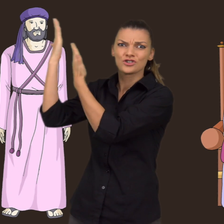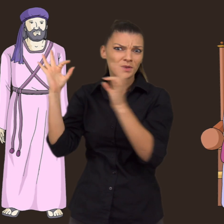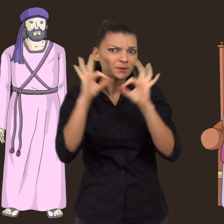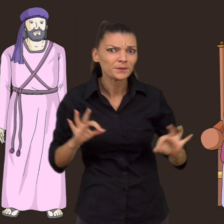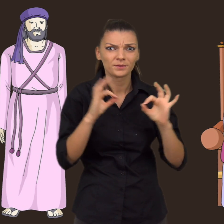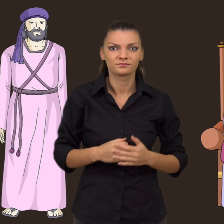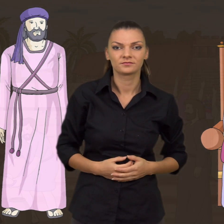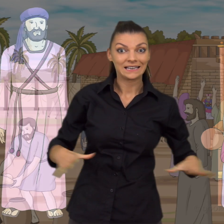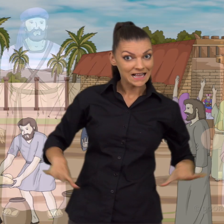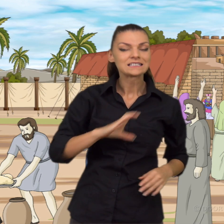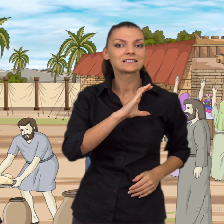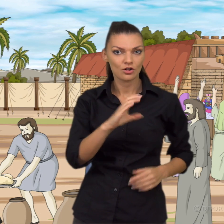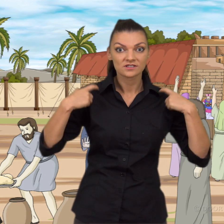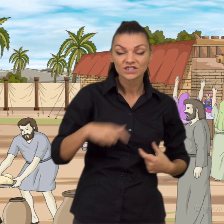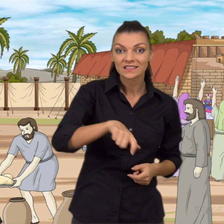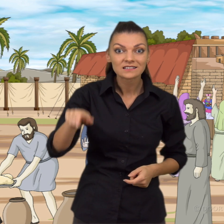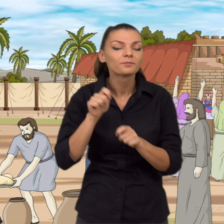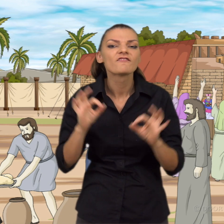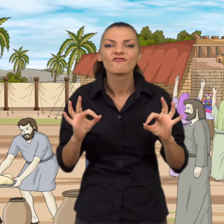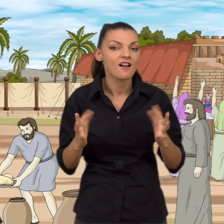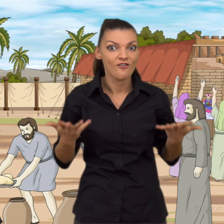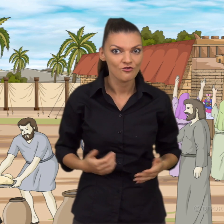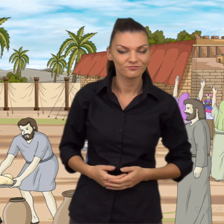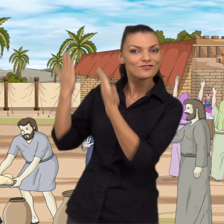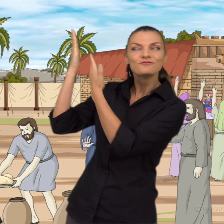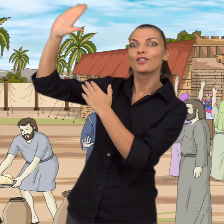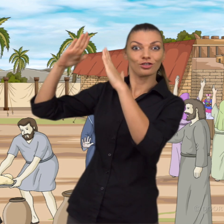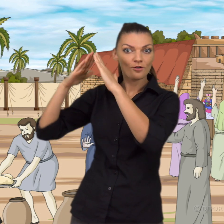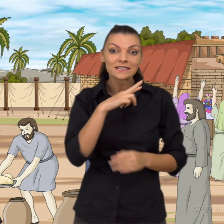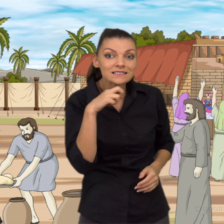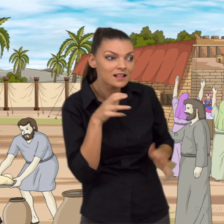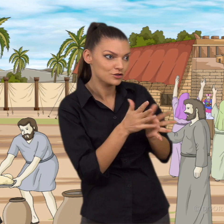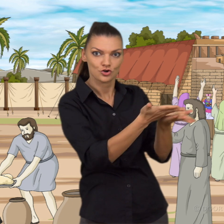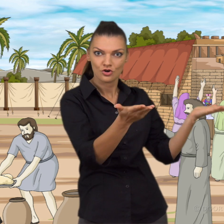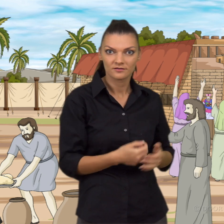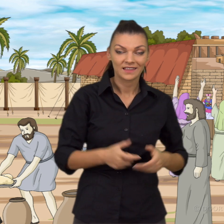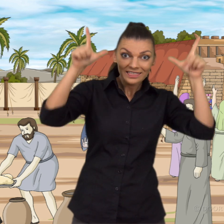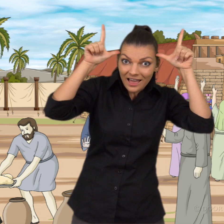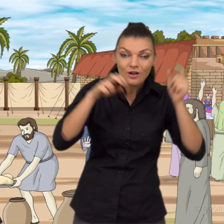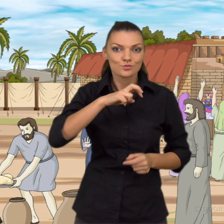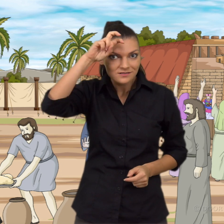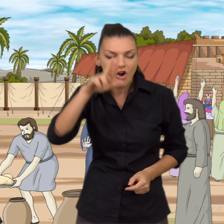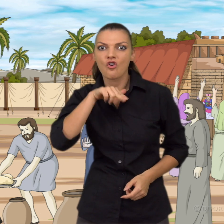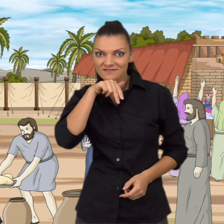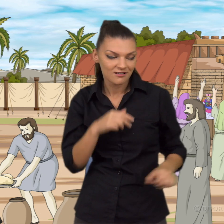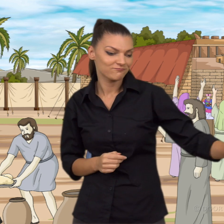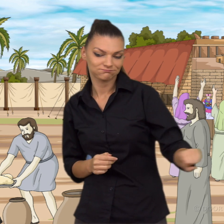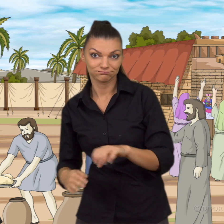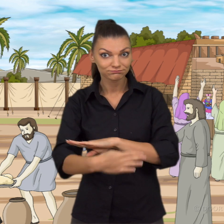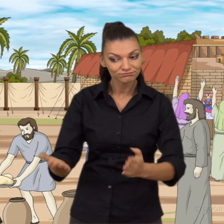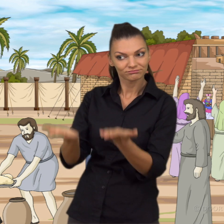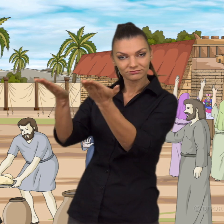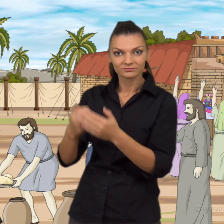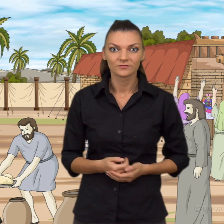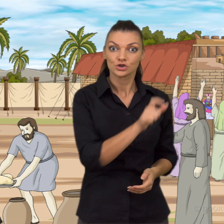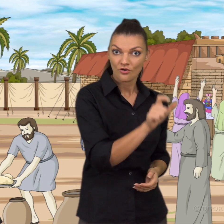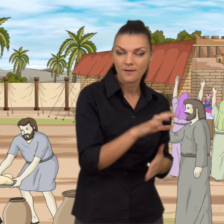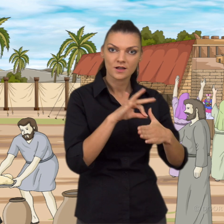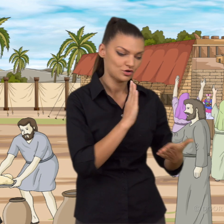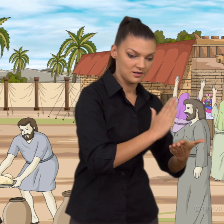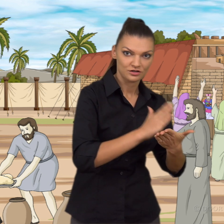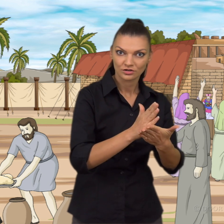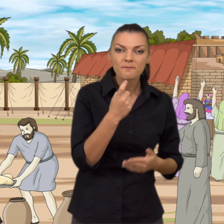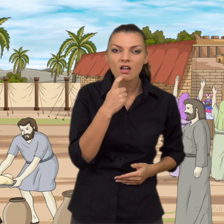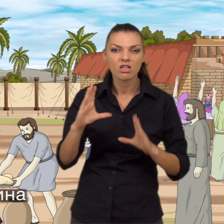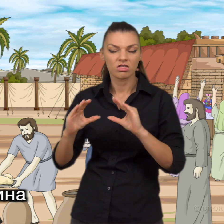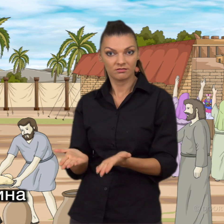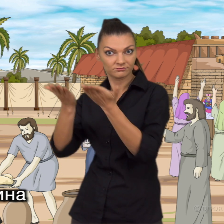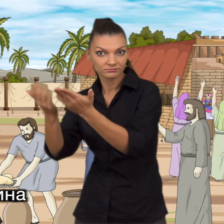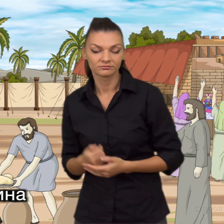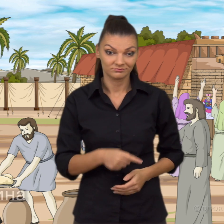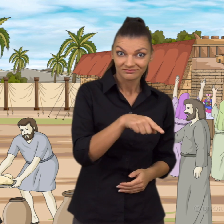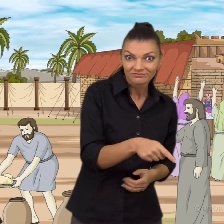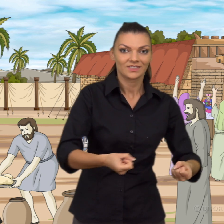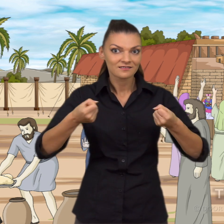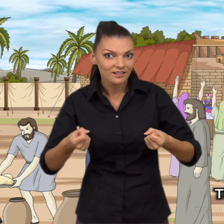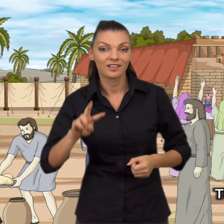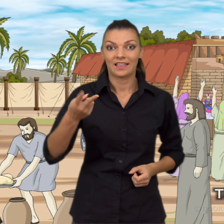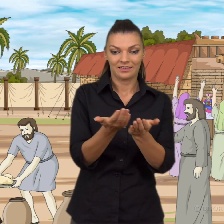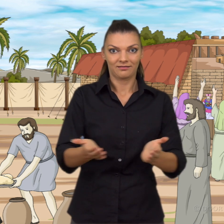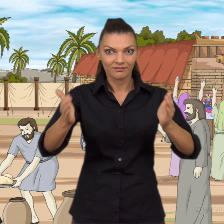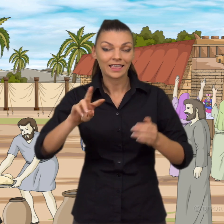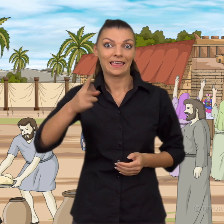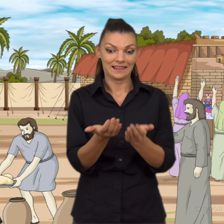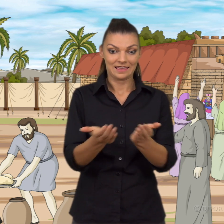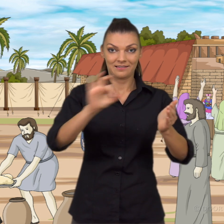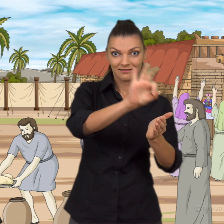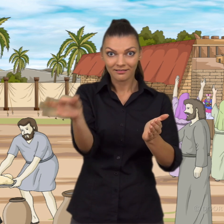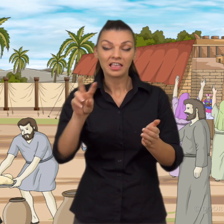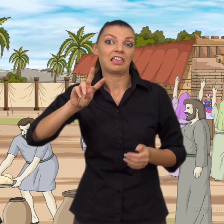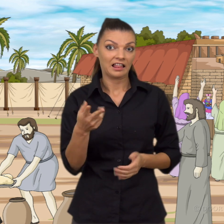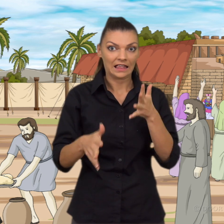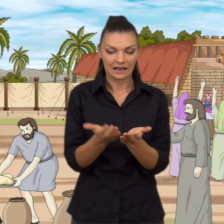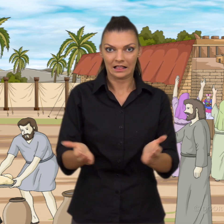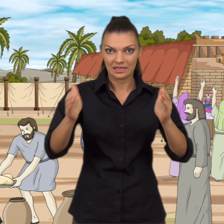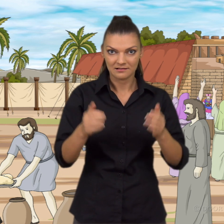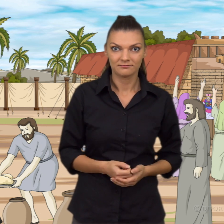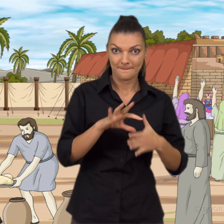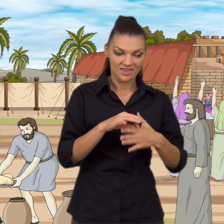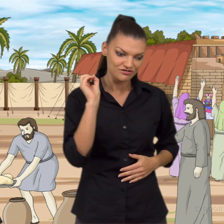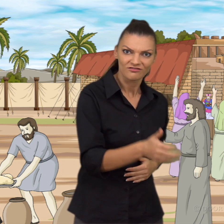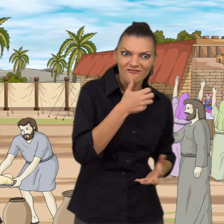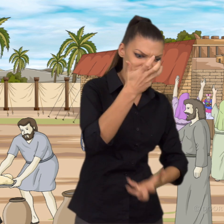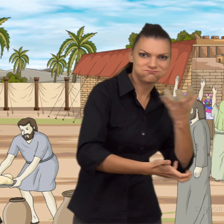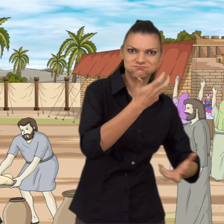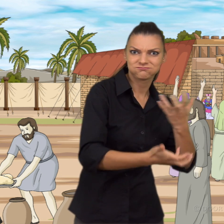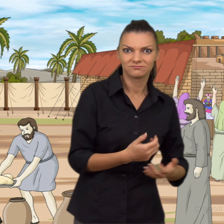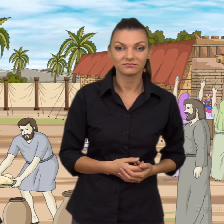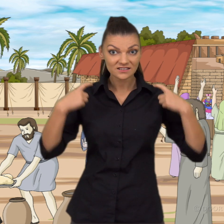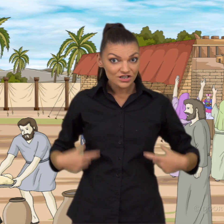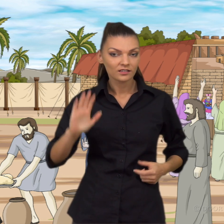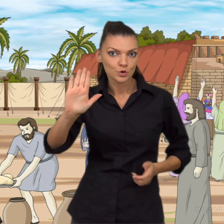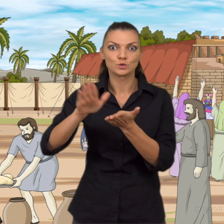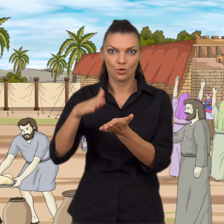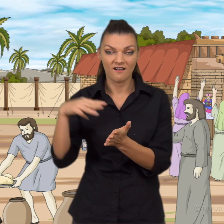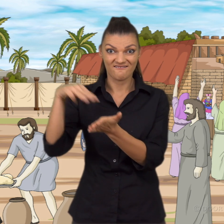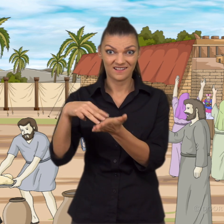When any man offered a sacrifice, the servant of the priest would come with a three-pronged meat fork while the meat was boiling and plunge it into the pan or kettle or cauldron or cooking pot.